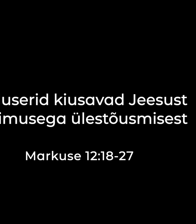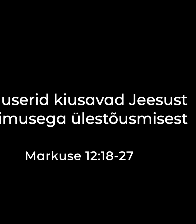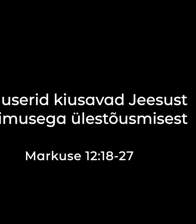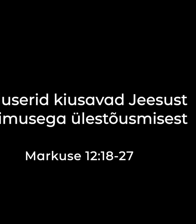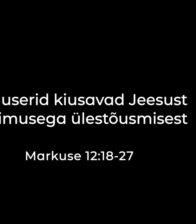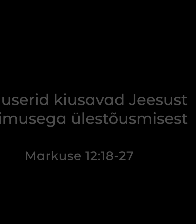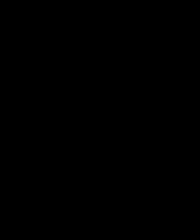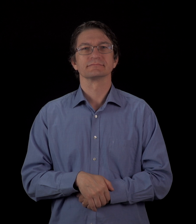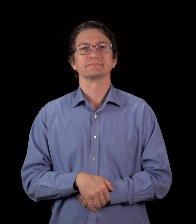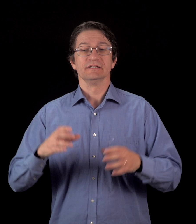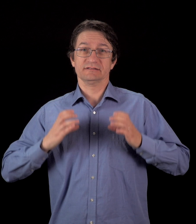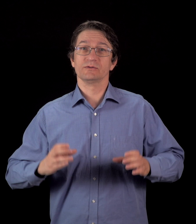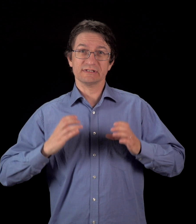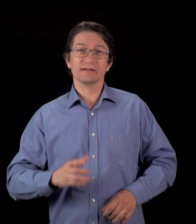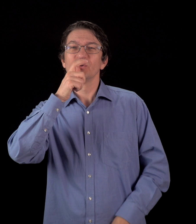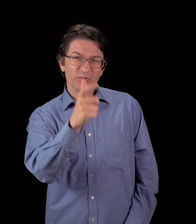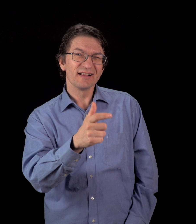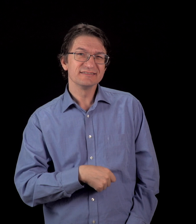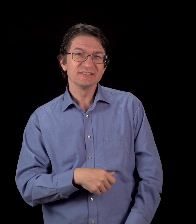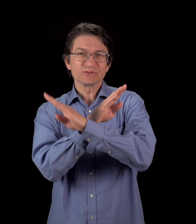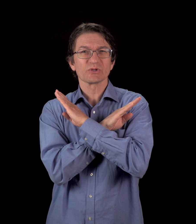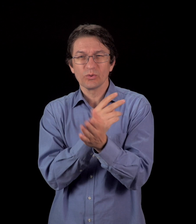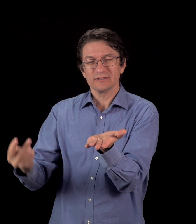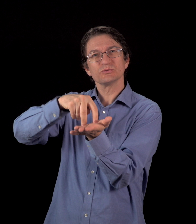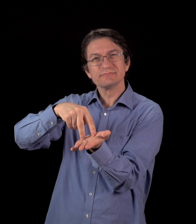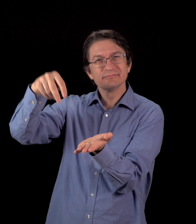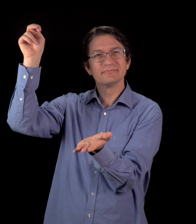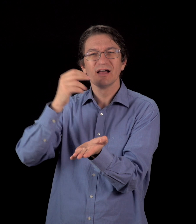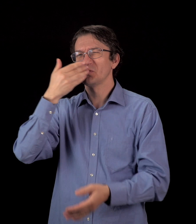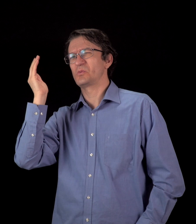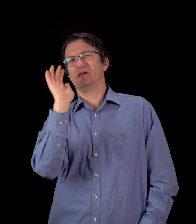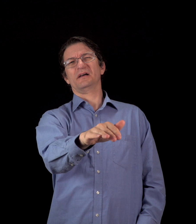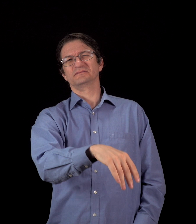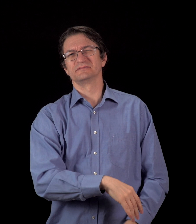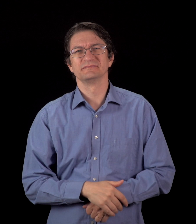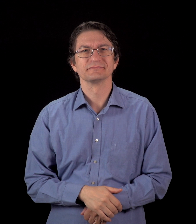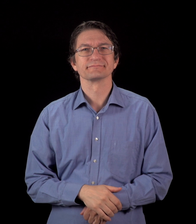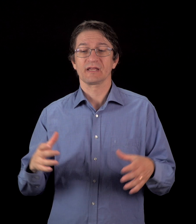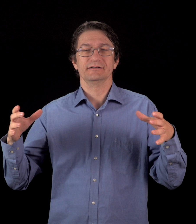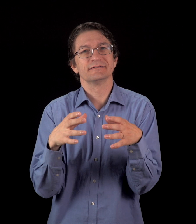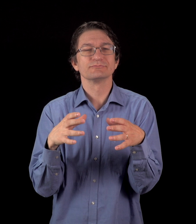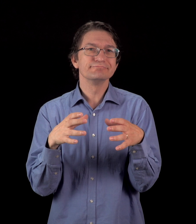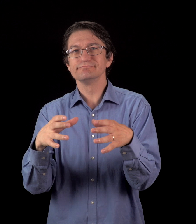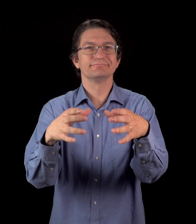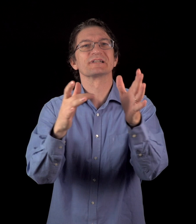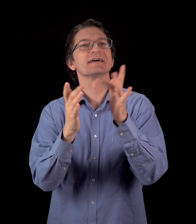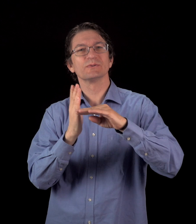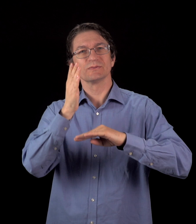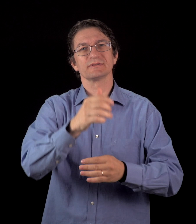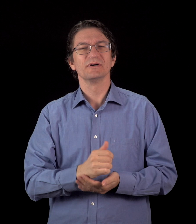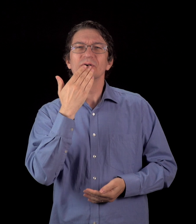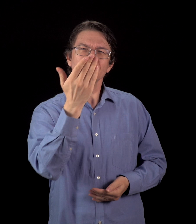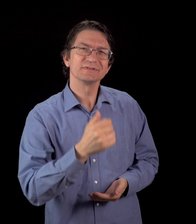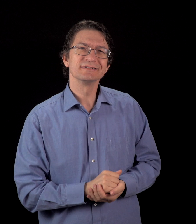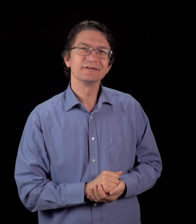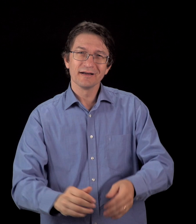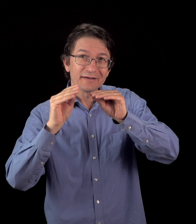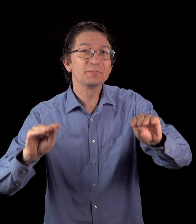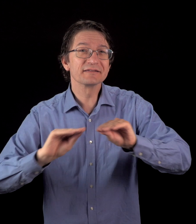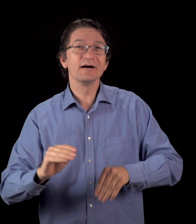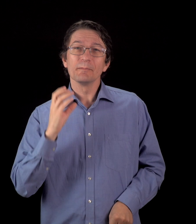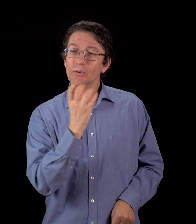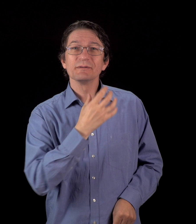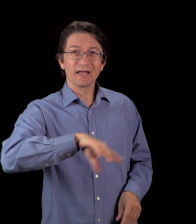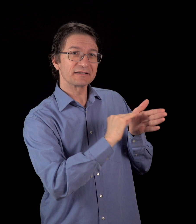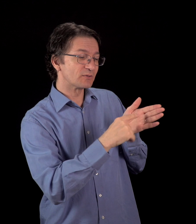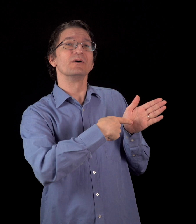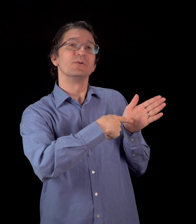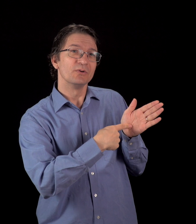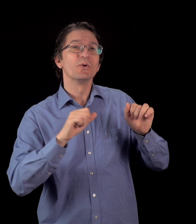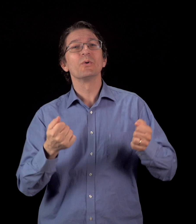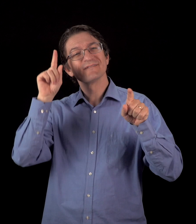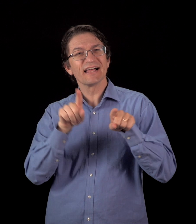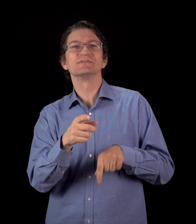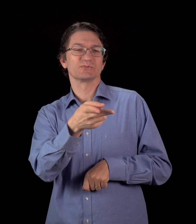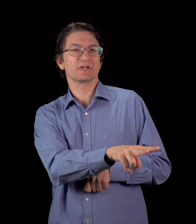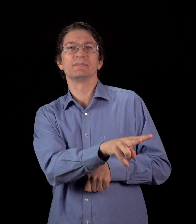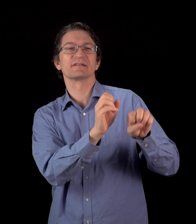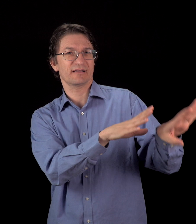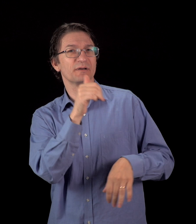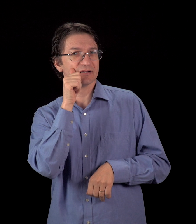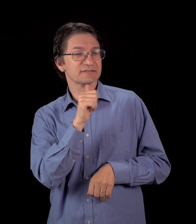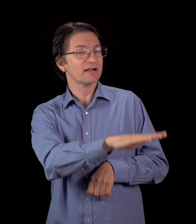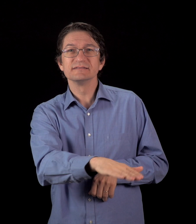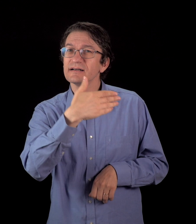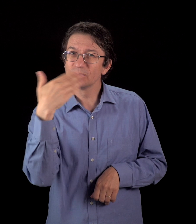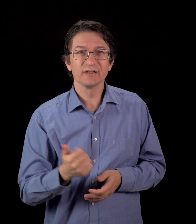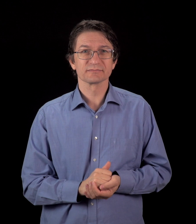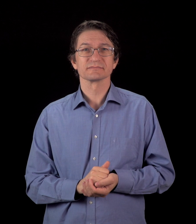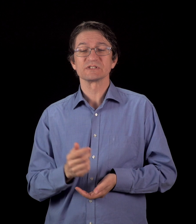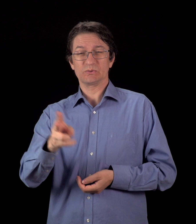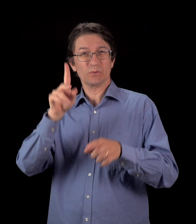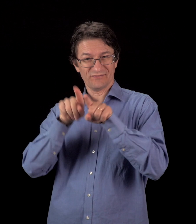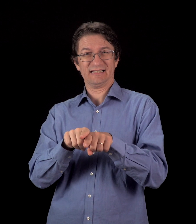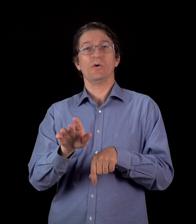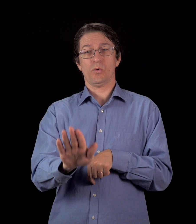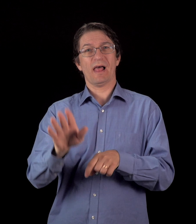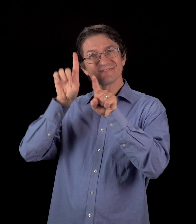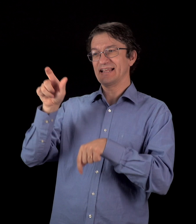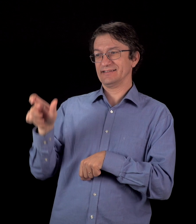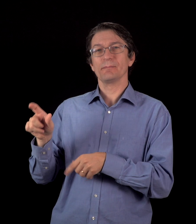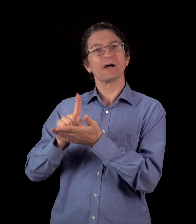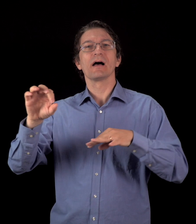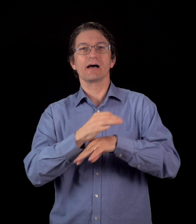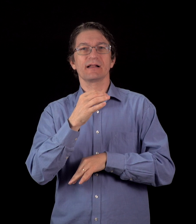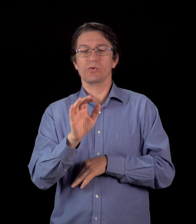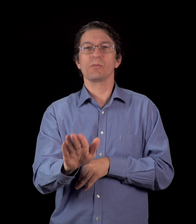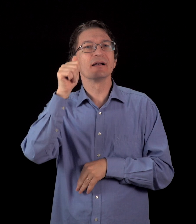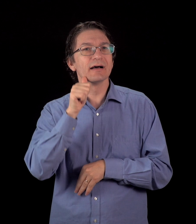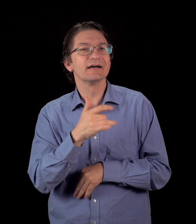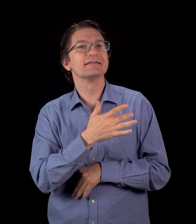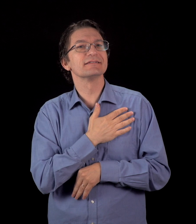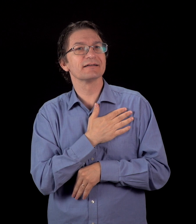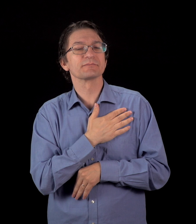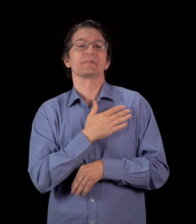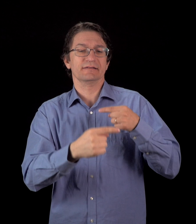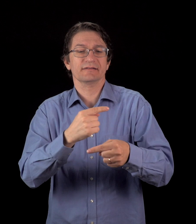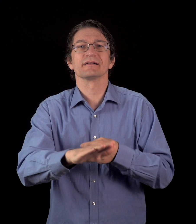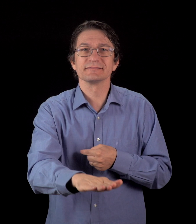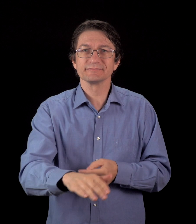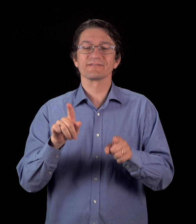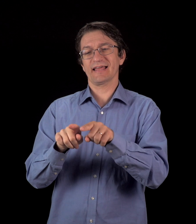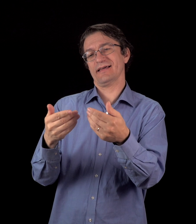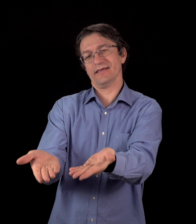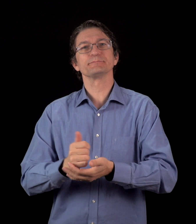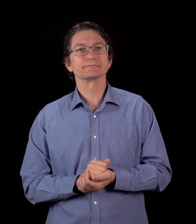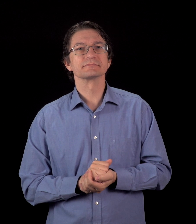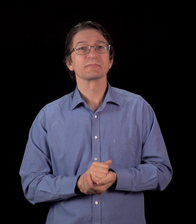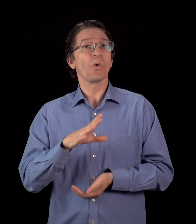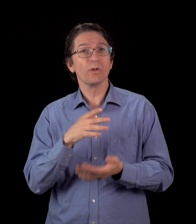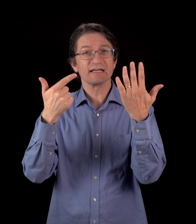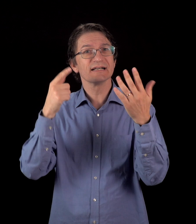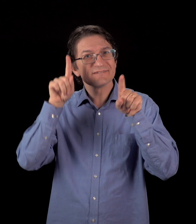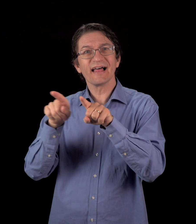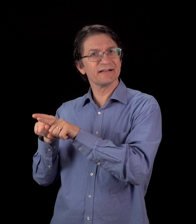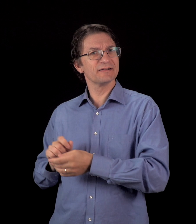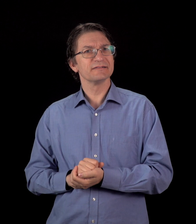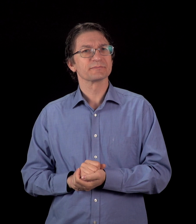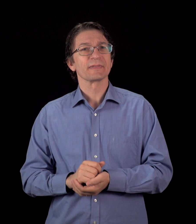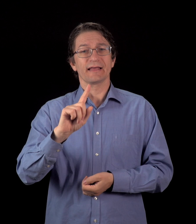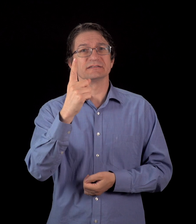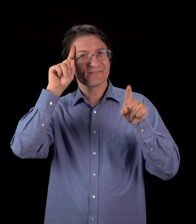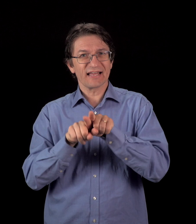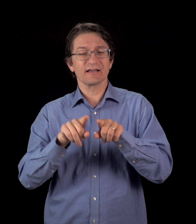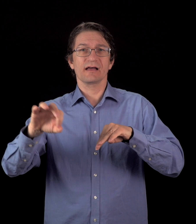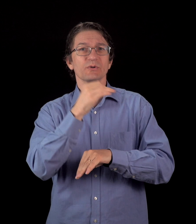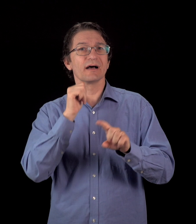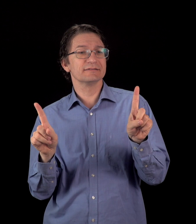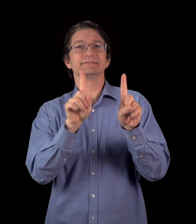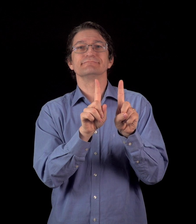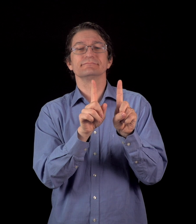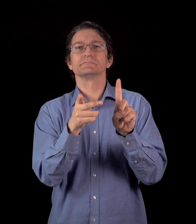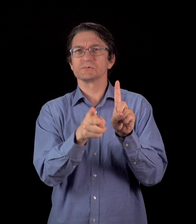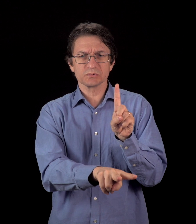Then the Sadducees, who say there is no resurrection, came to Jesus and questioned Him: “Teacher, Moses wrote for us that if a man’s brother dies and leaves a wife but no children, the man is to marry his brother’s widow and raise up offspring for him. Now there were seven brothers.